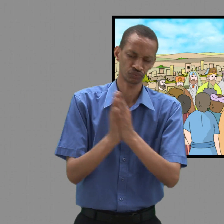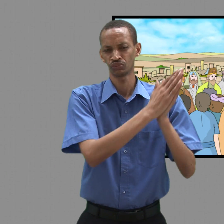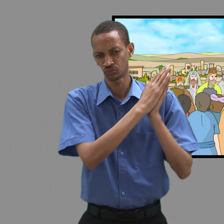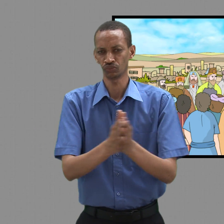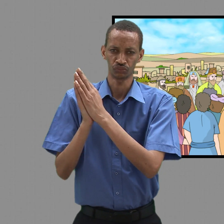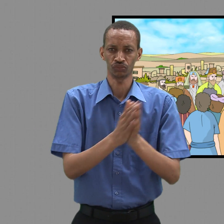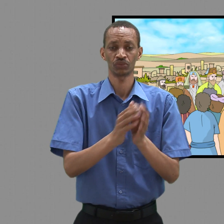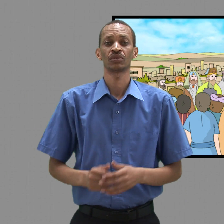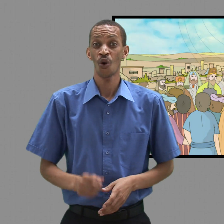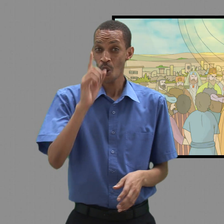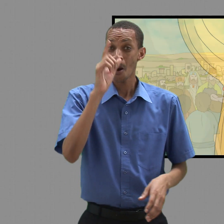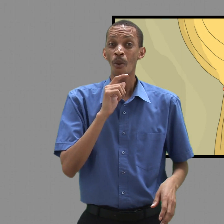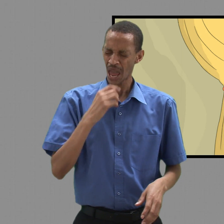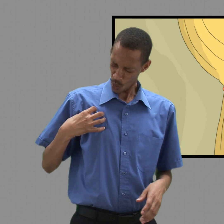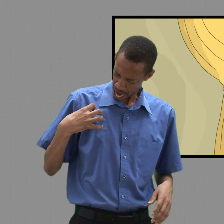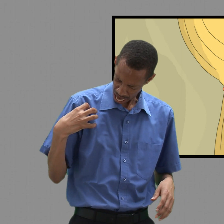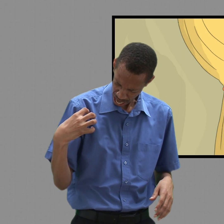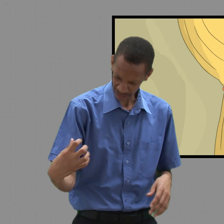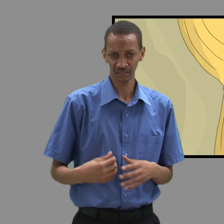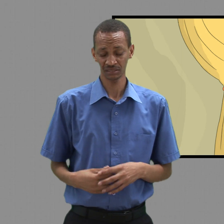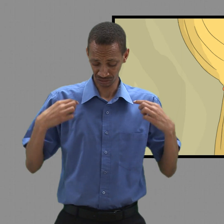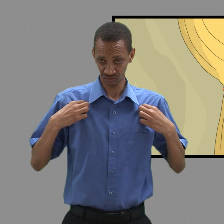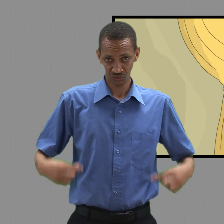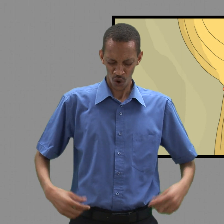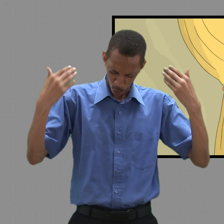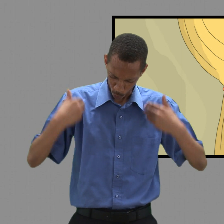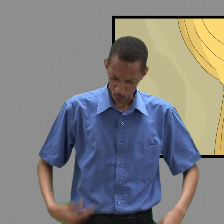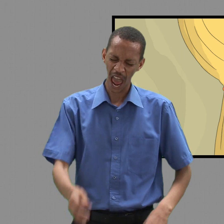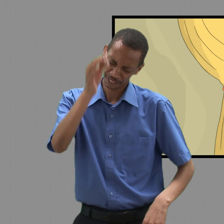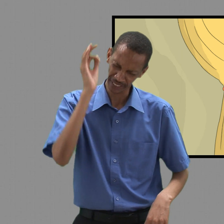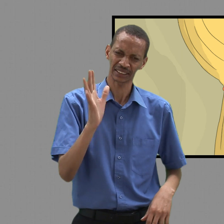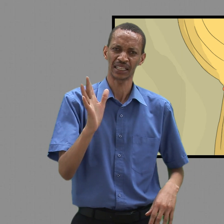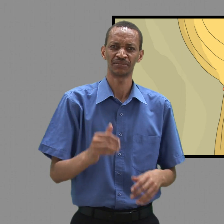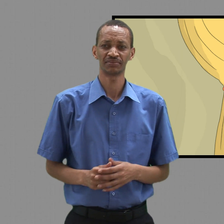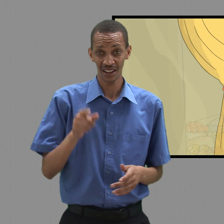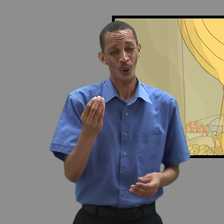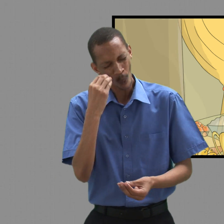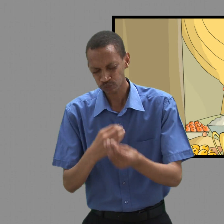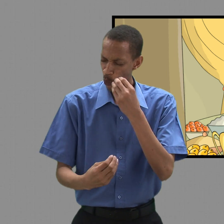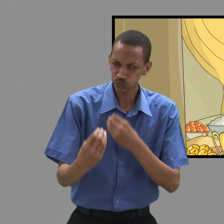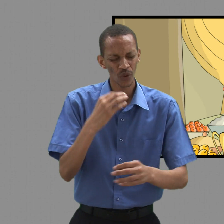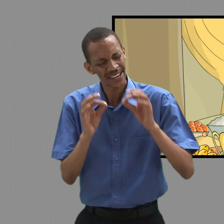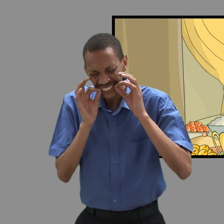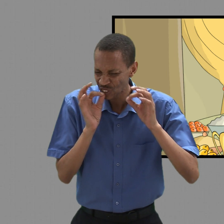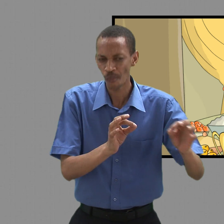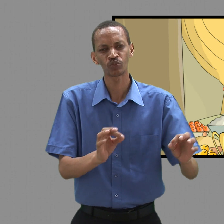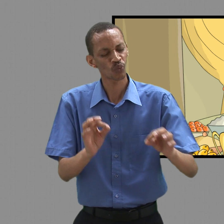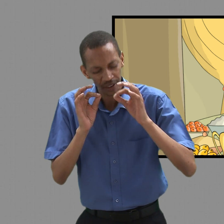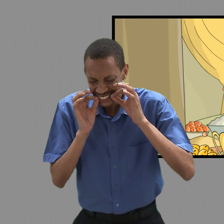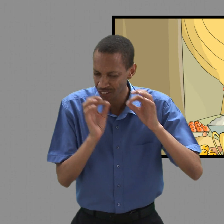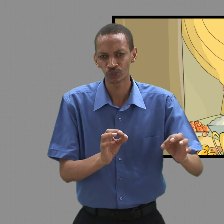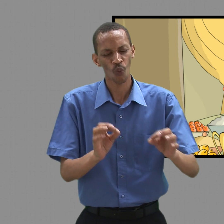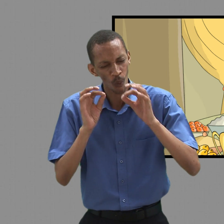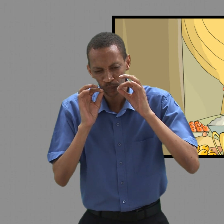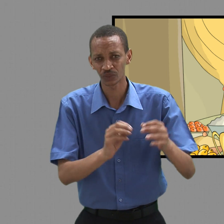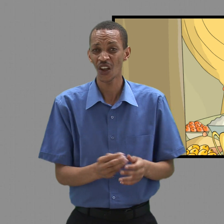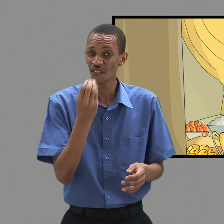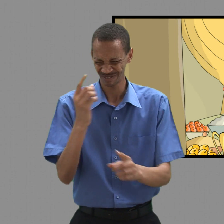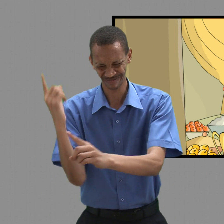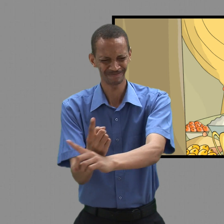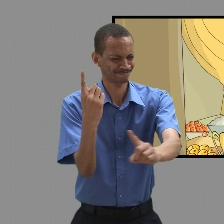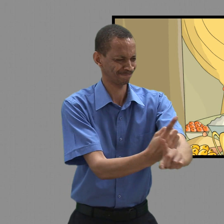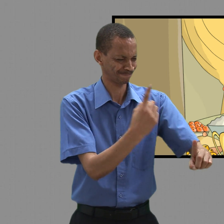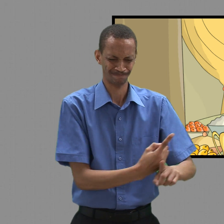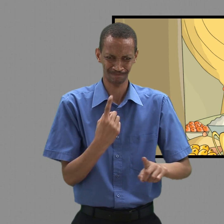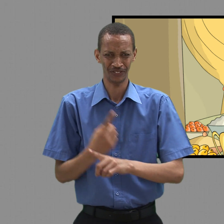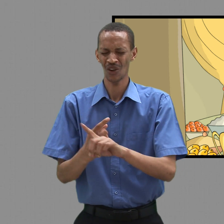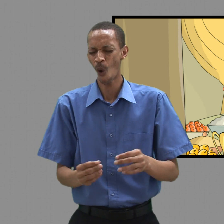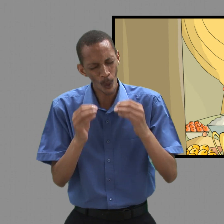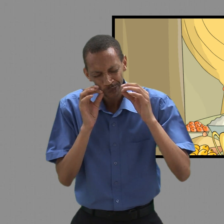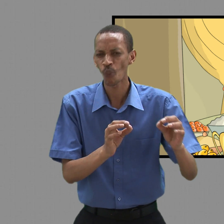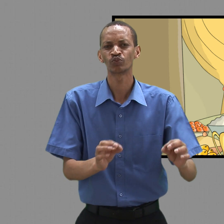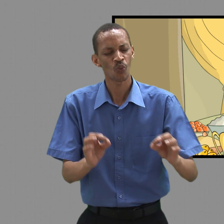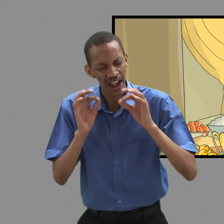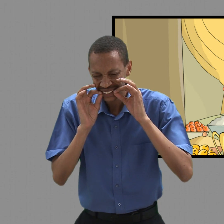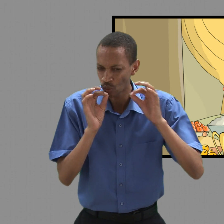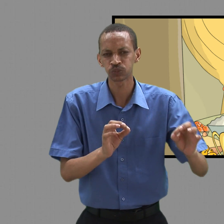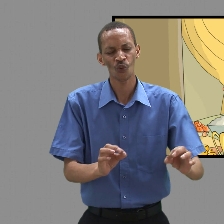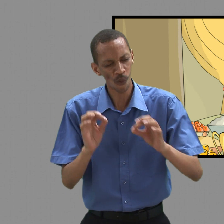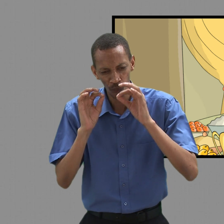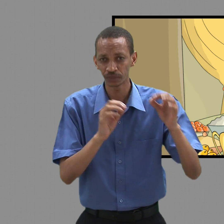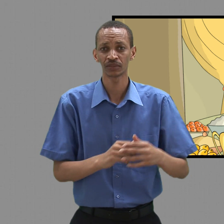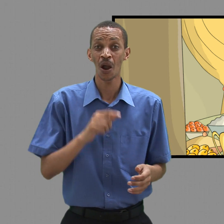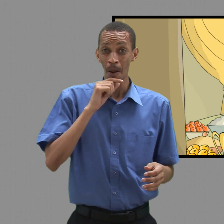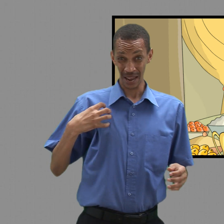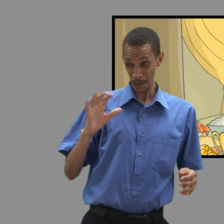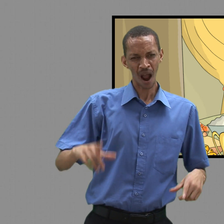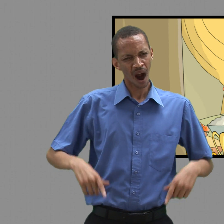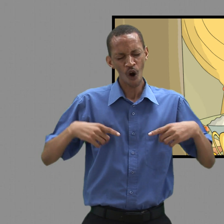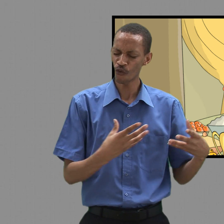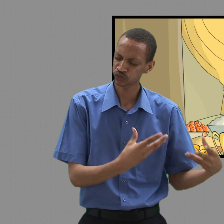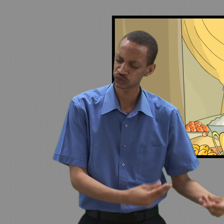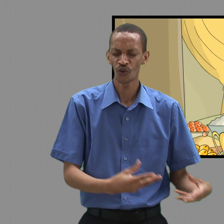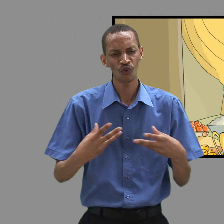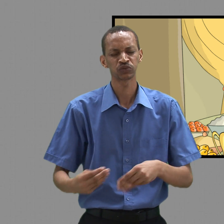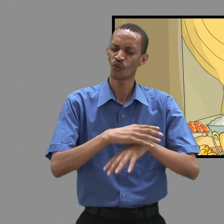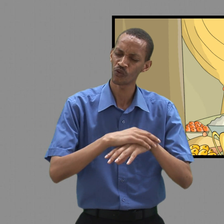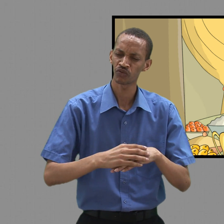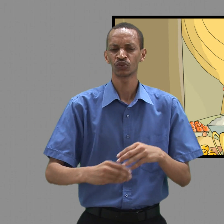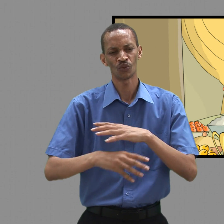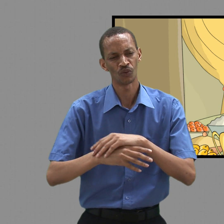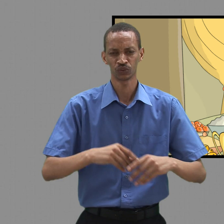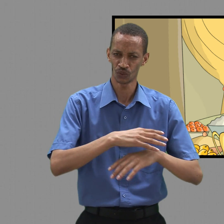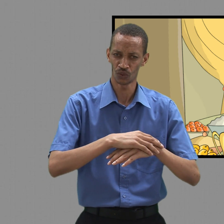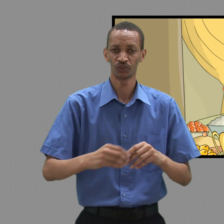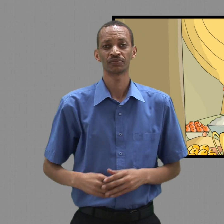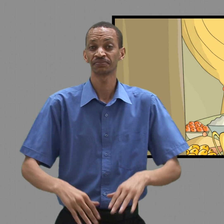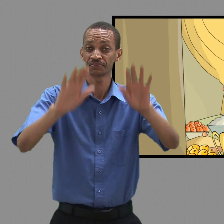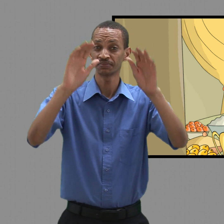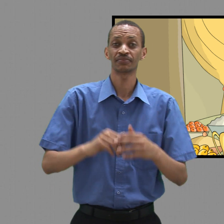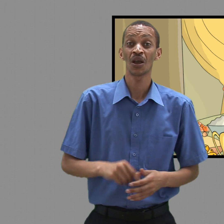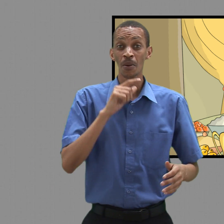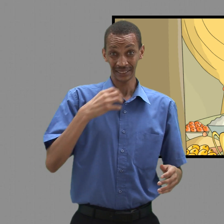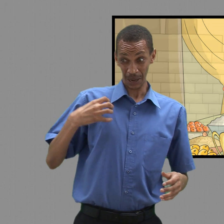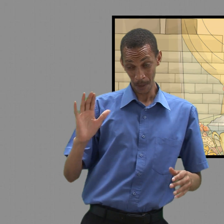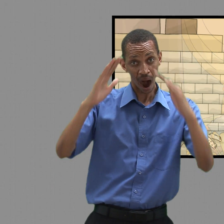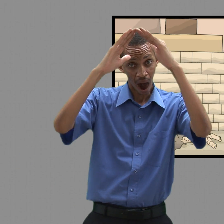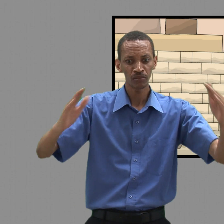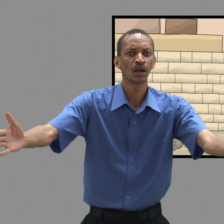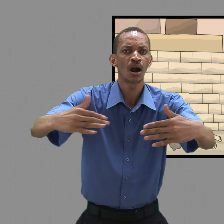Now there was a rich man dressed in purple and fine linen, who lived each day in joyous splendor.